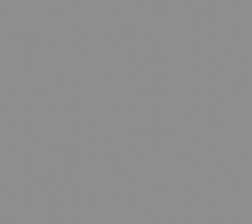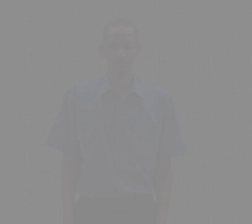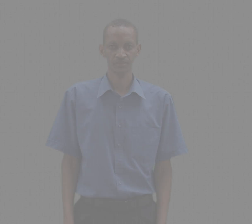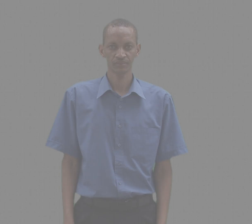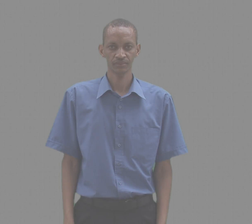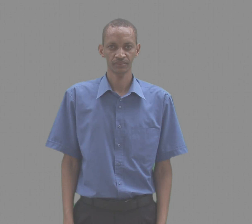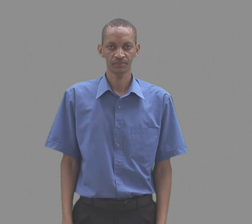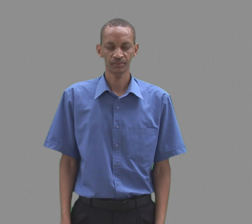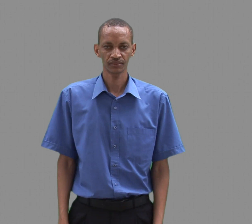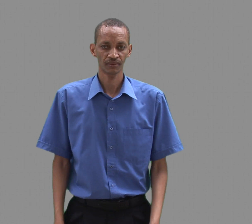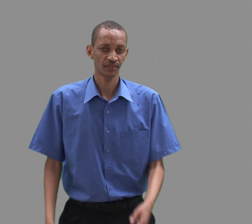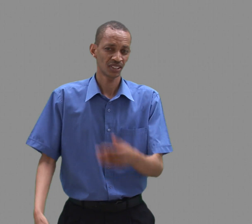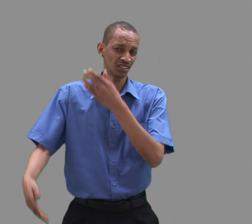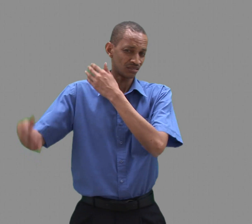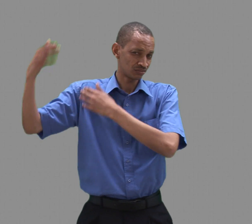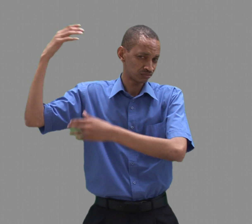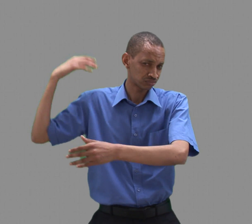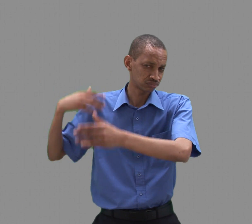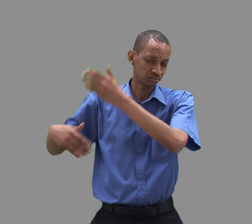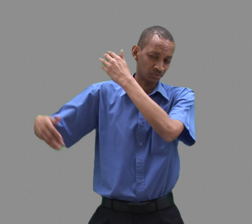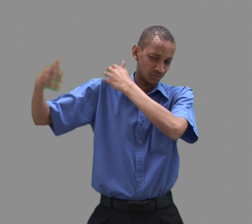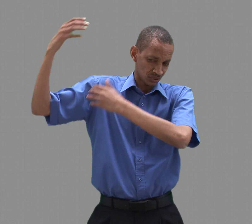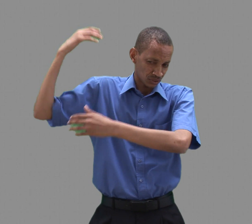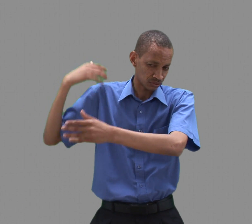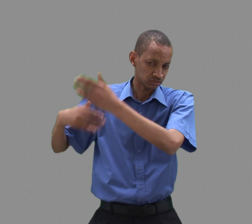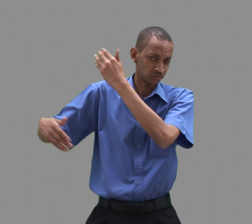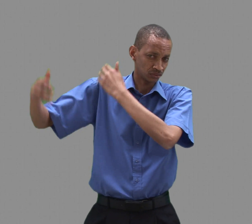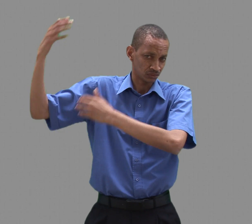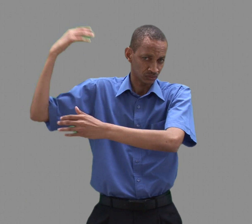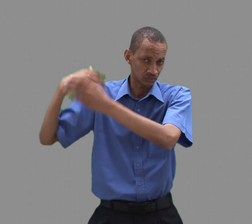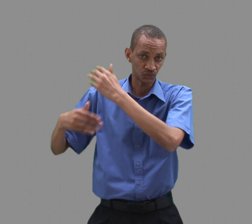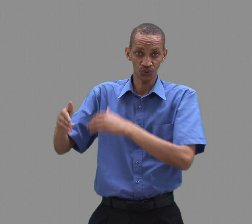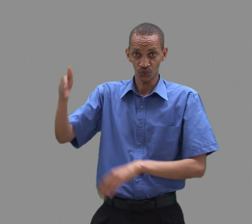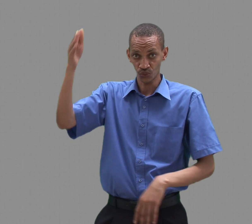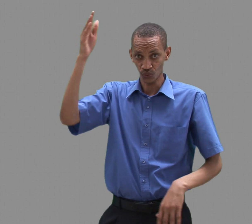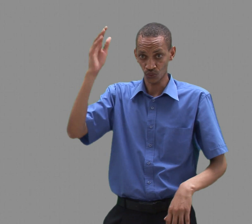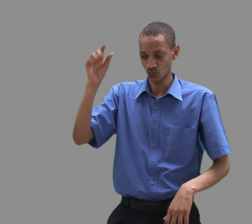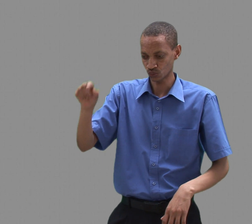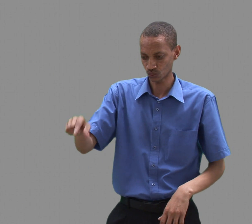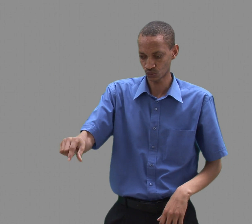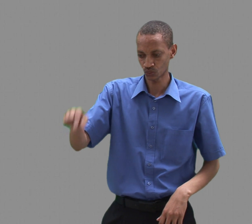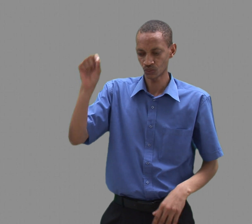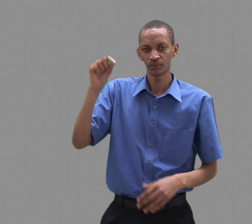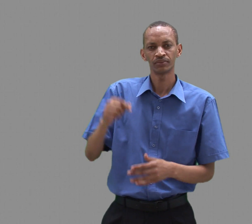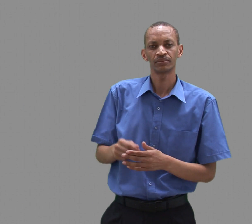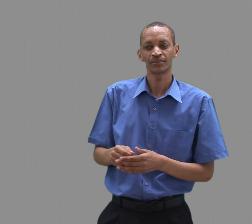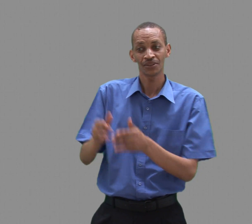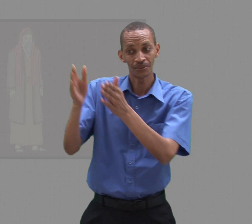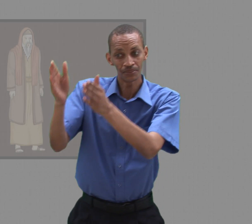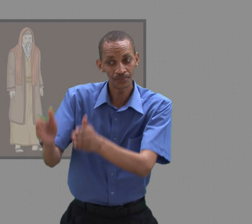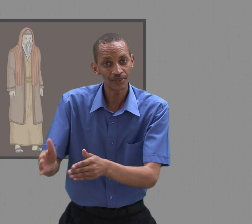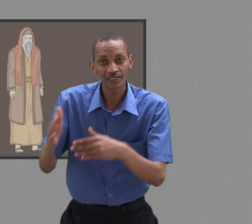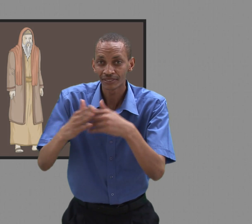In those days John the Baptist came, preaching in the wilderness of Judea and saying, “Repent, for the kingdom of heaven is near.”